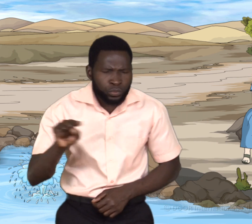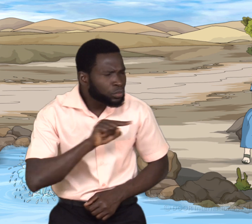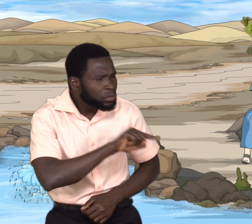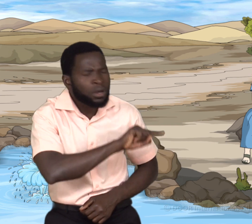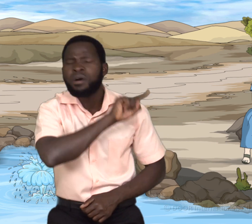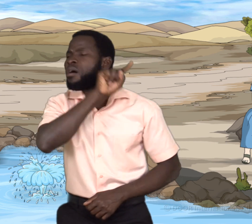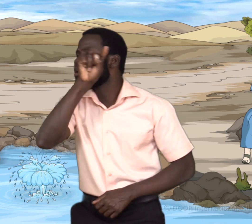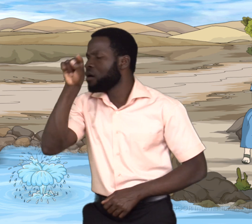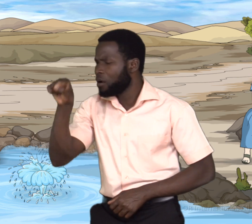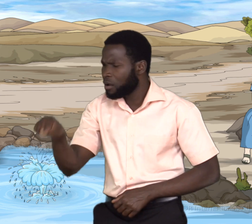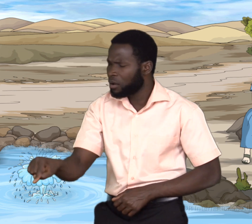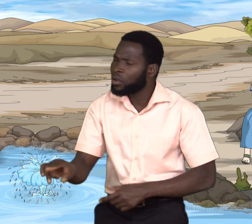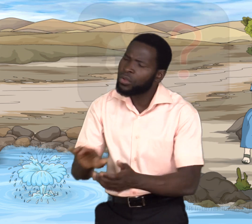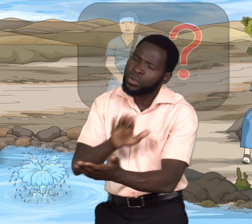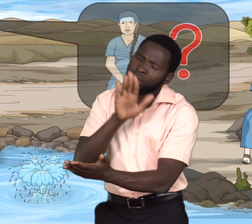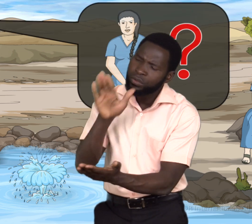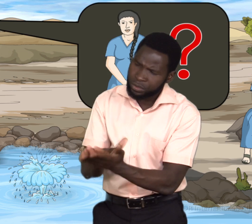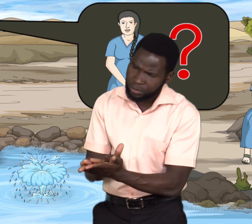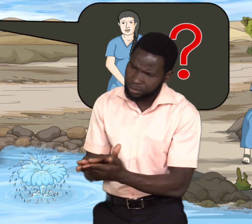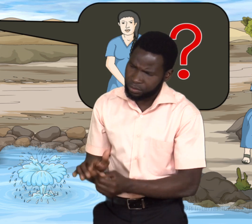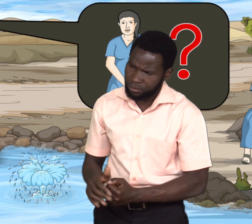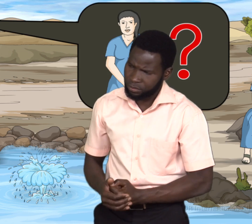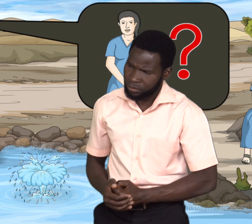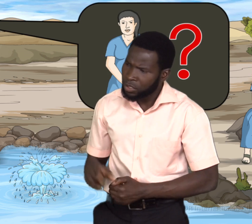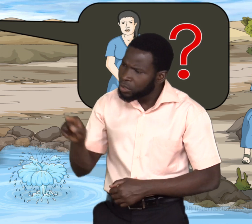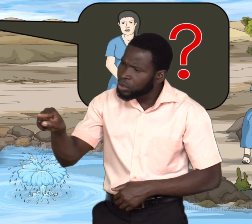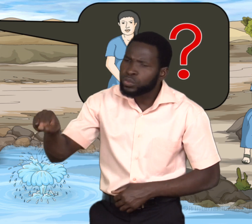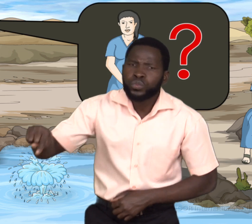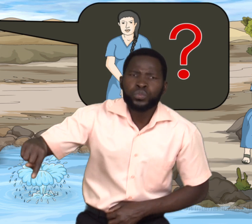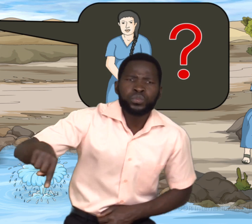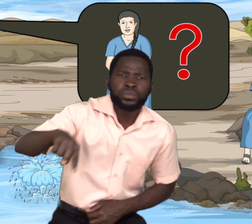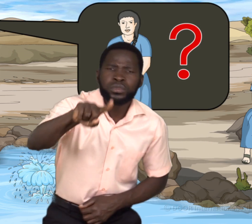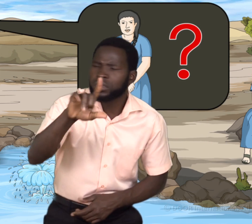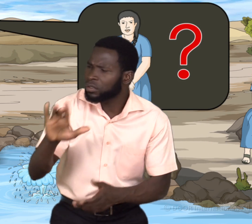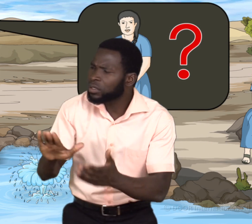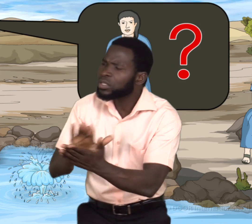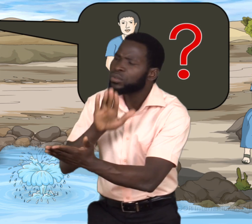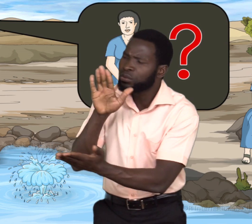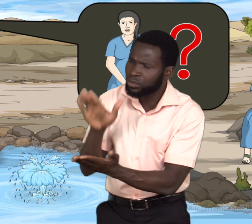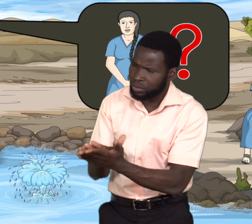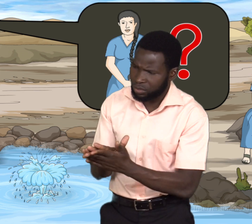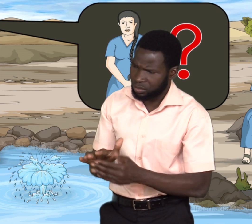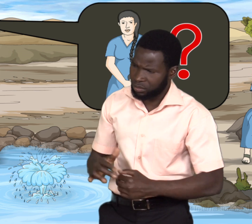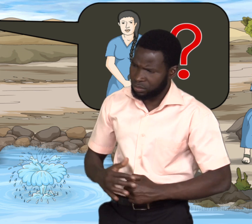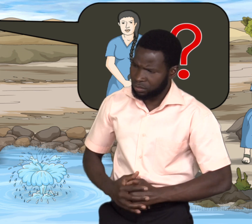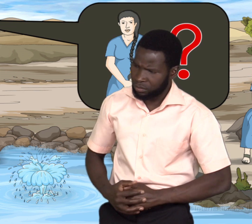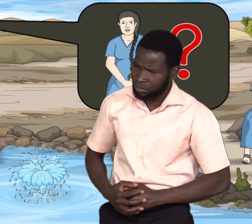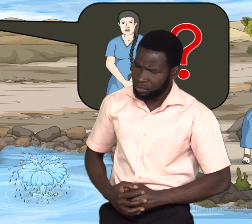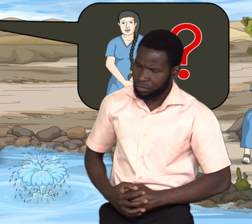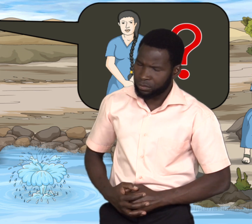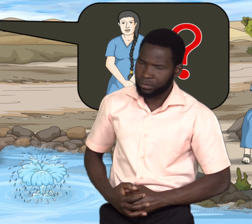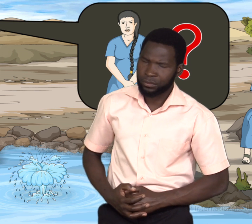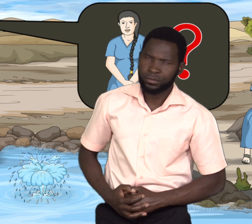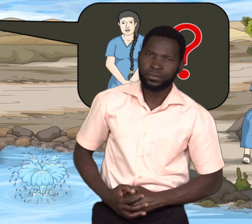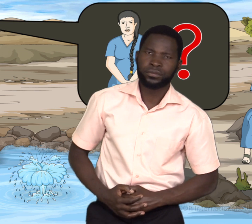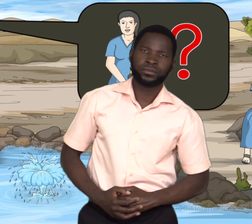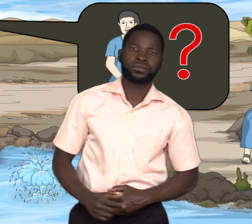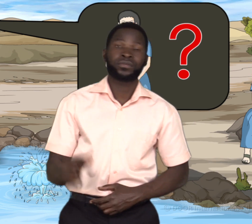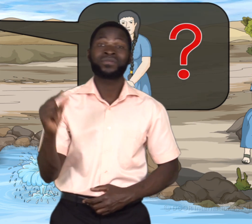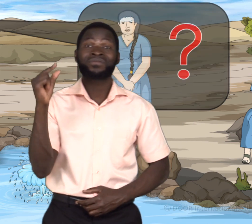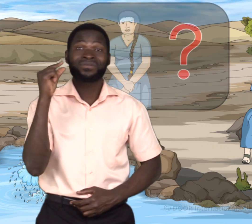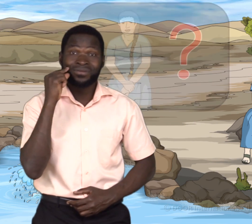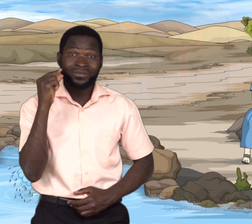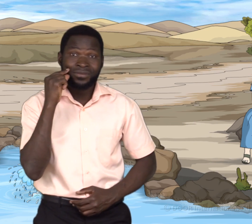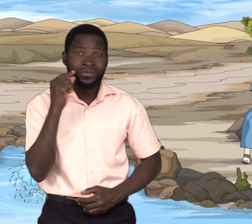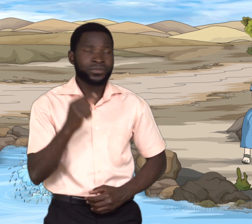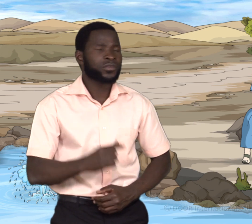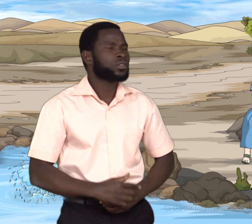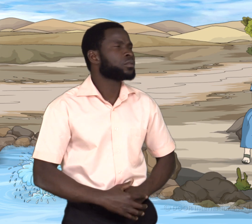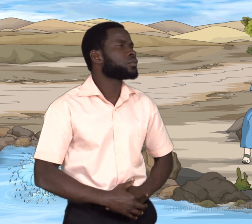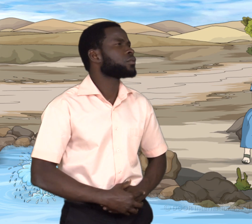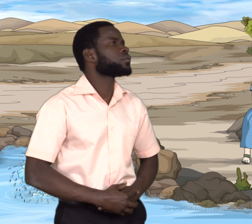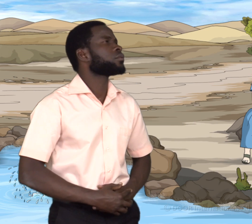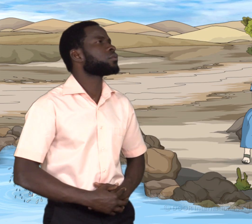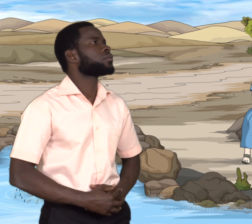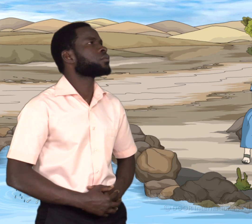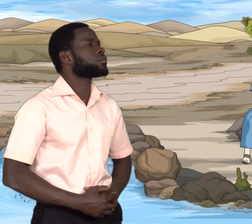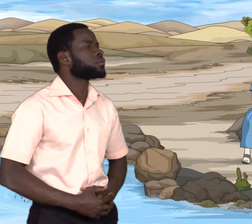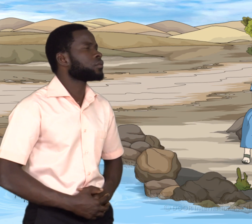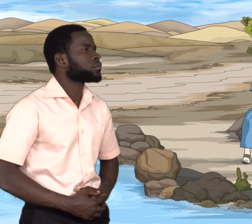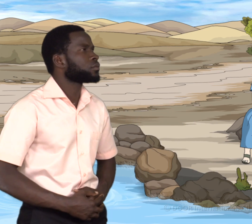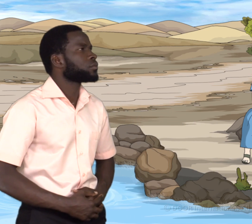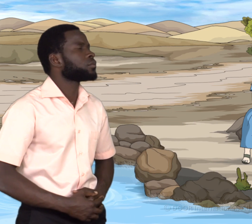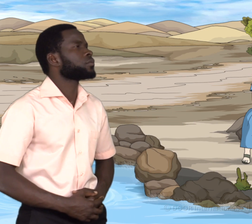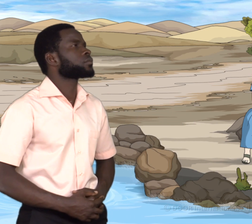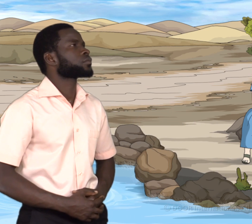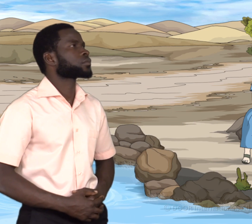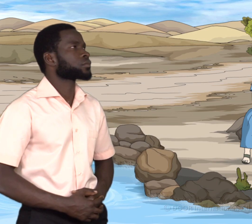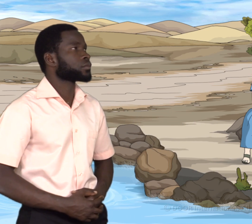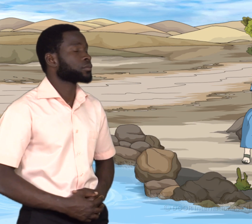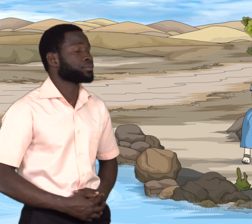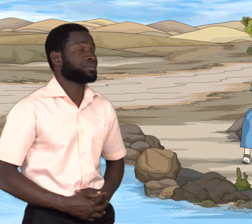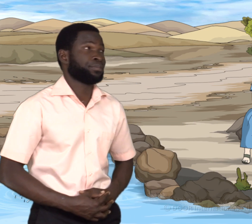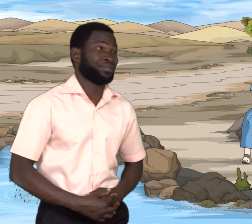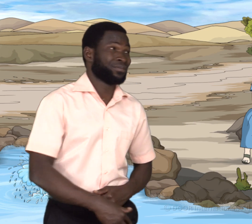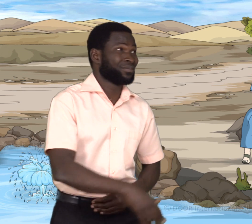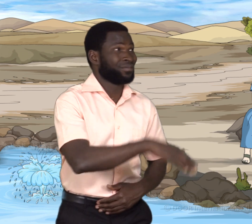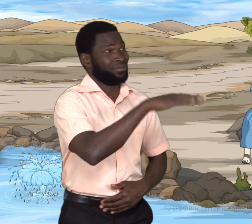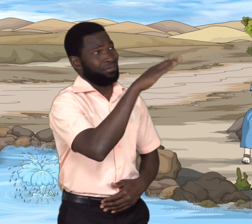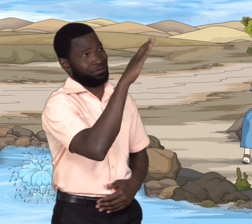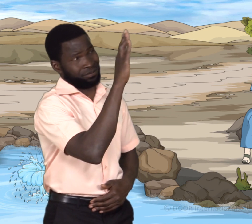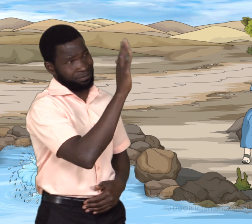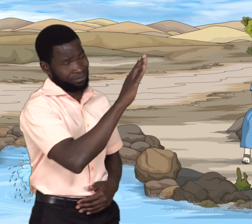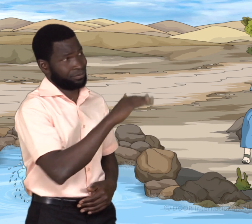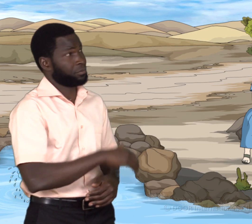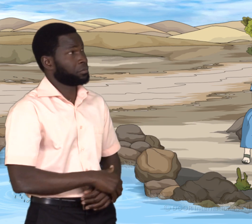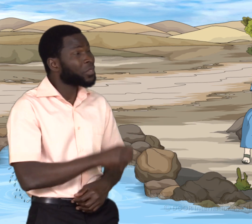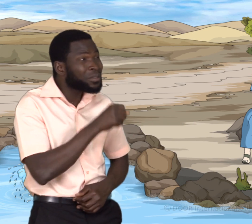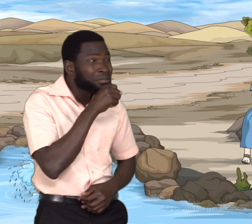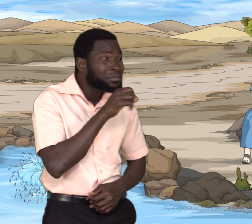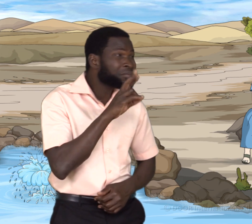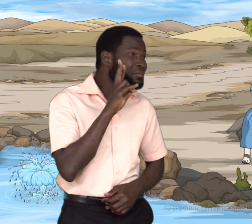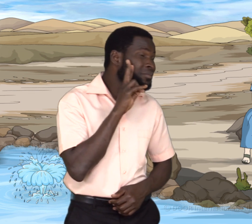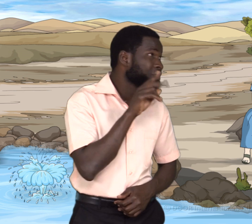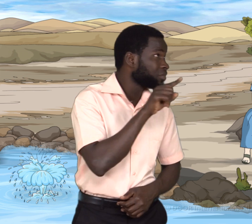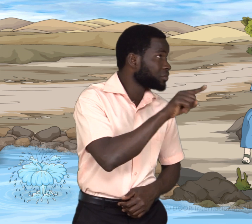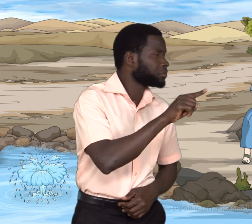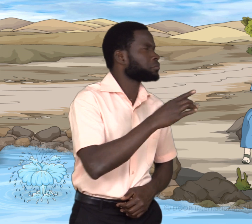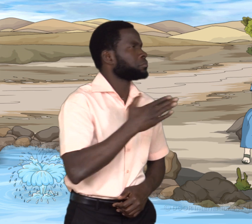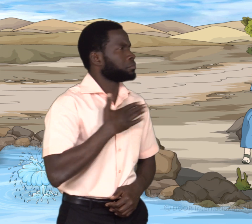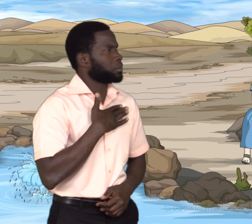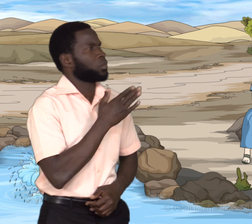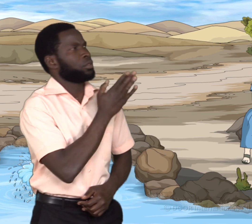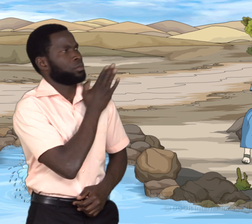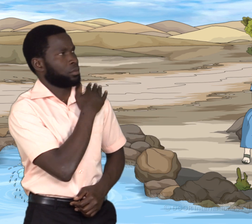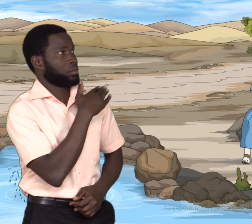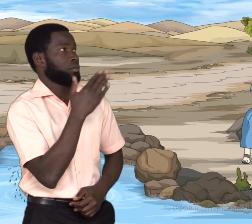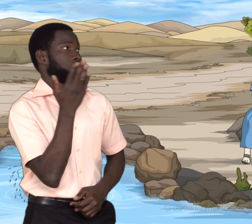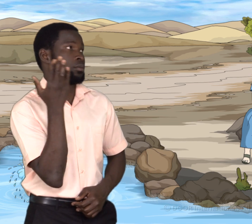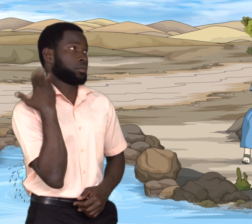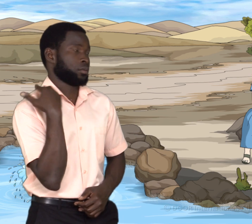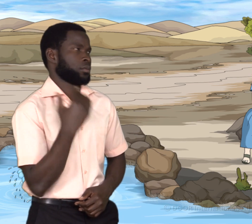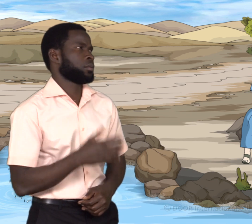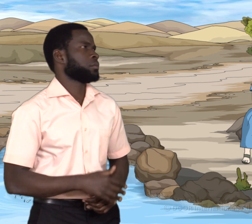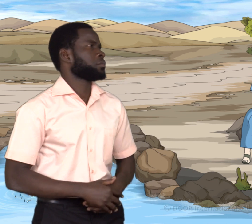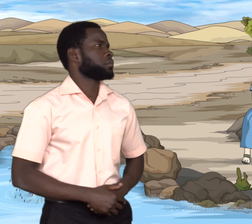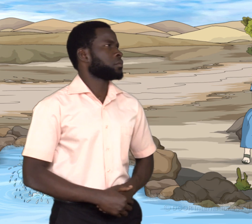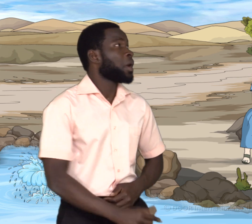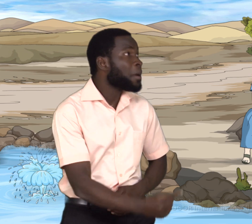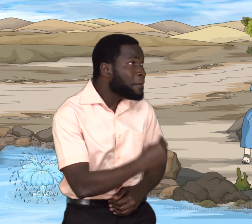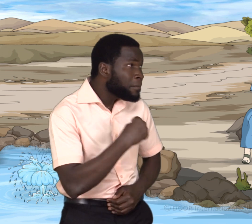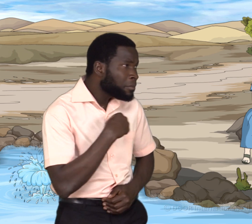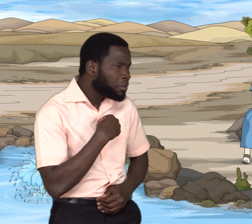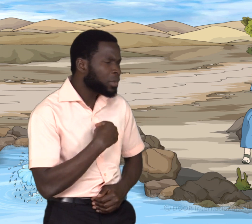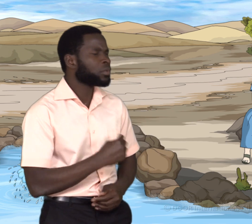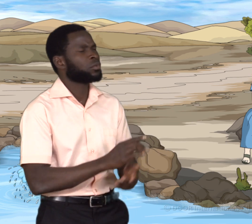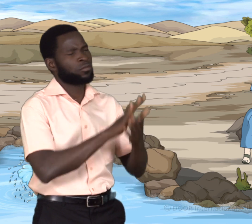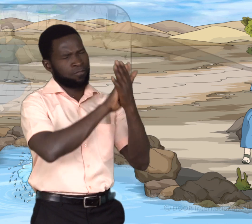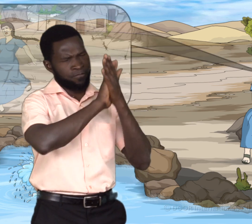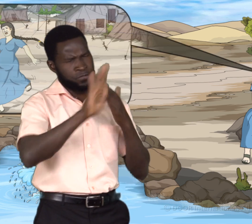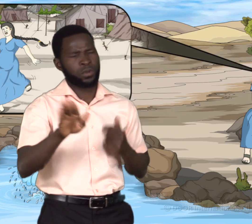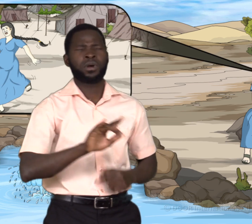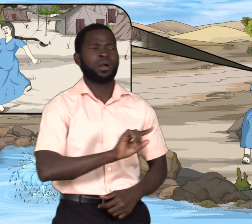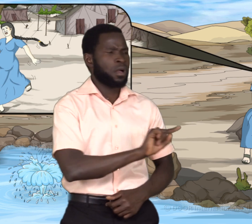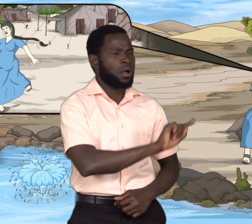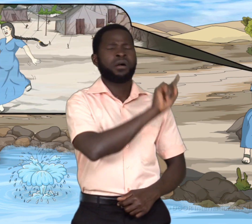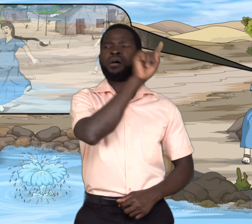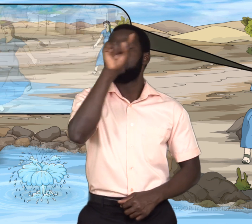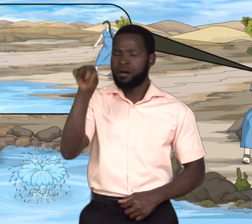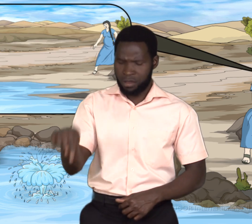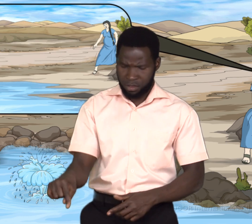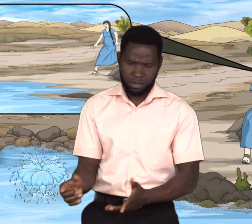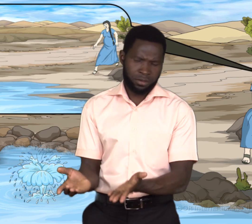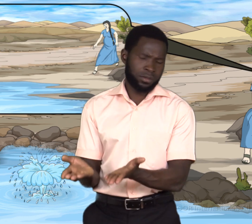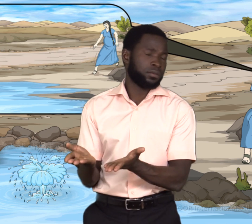“Hagar, servant of Sarai,” he said, “where have you come from, and where are you going?”